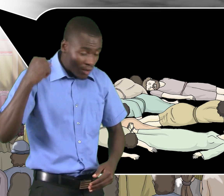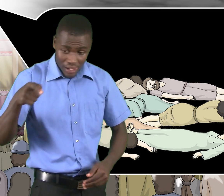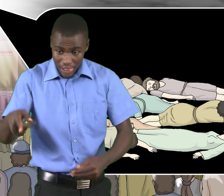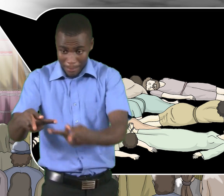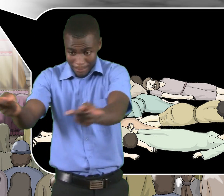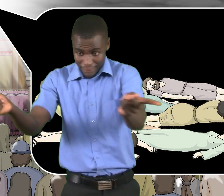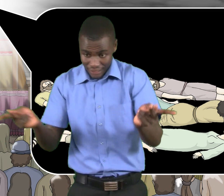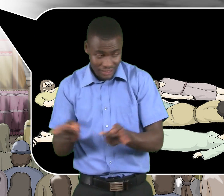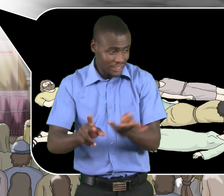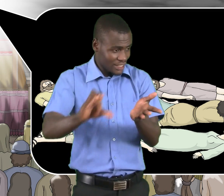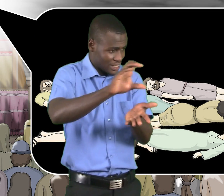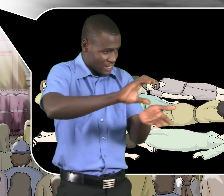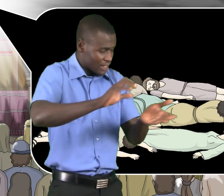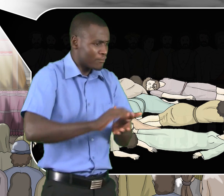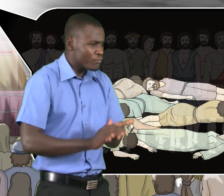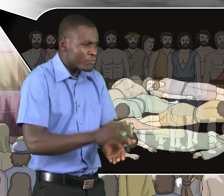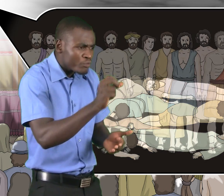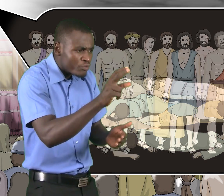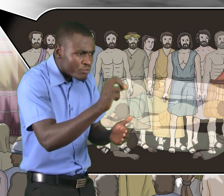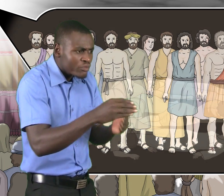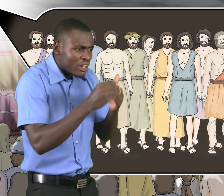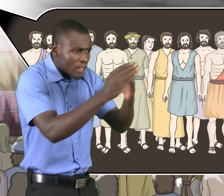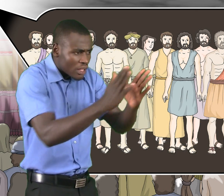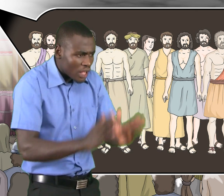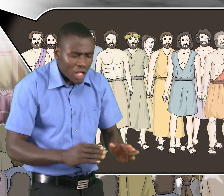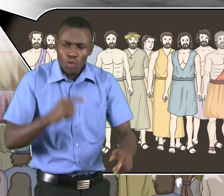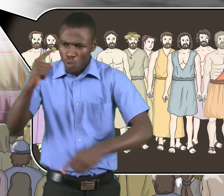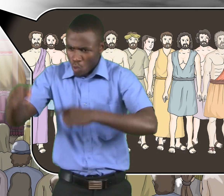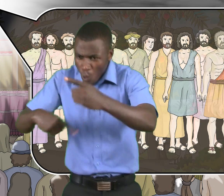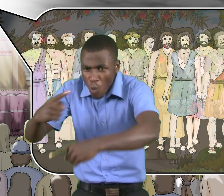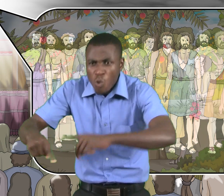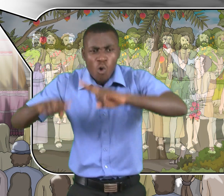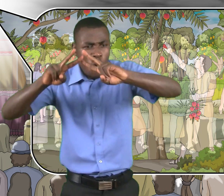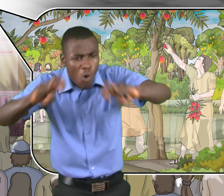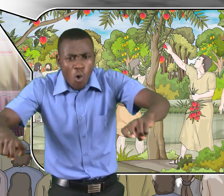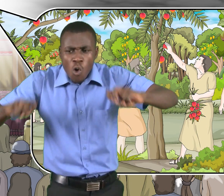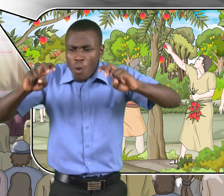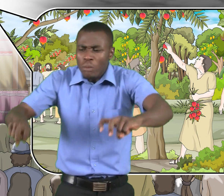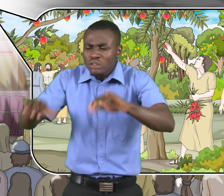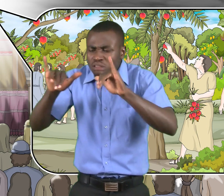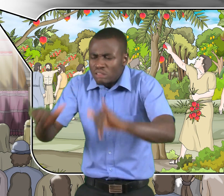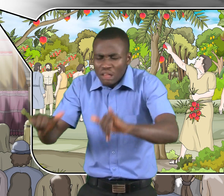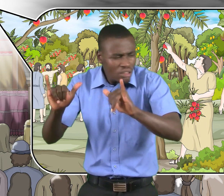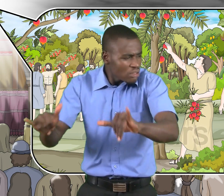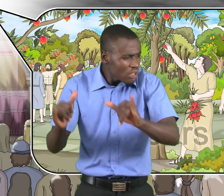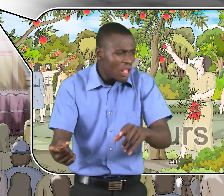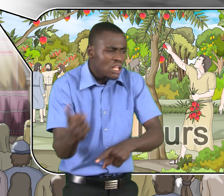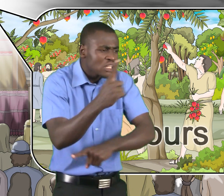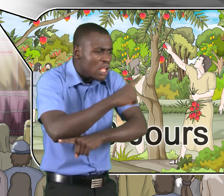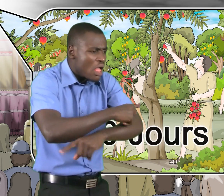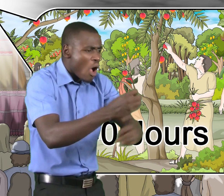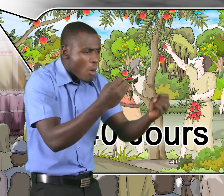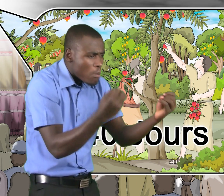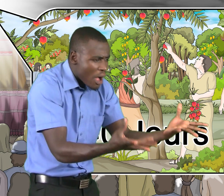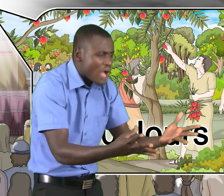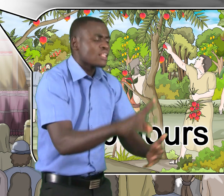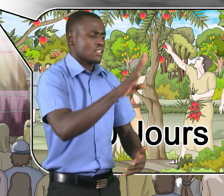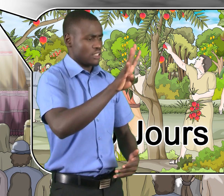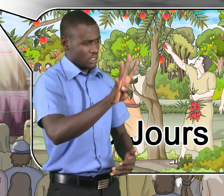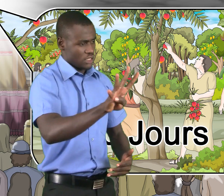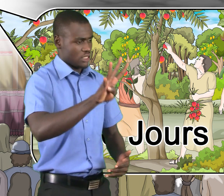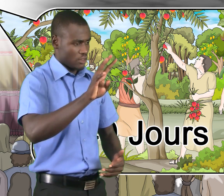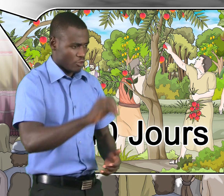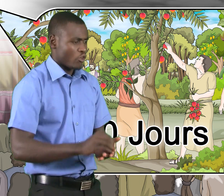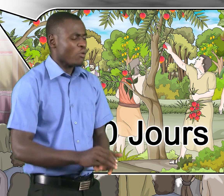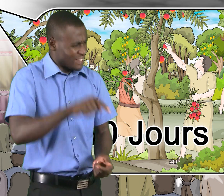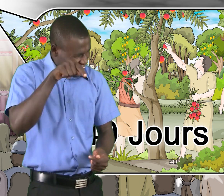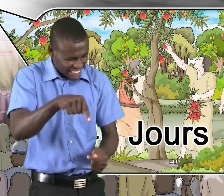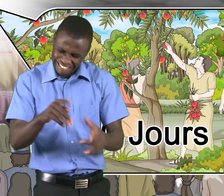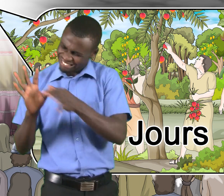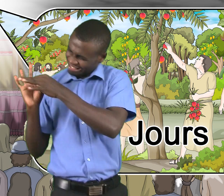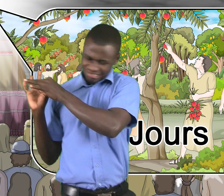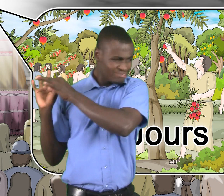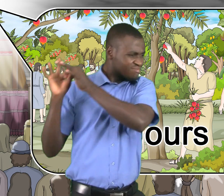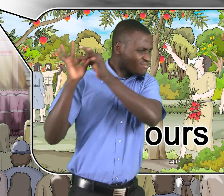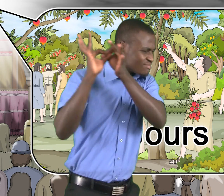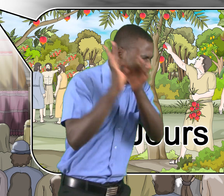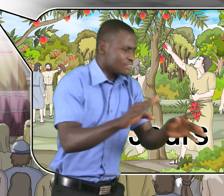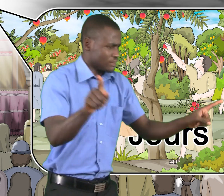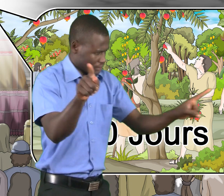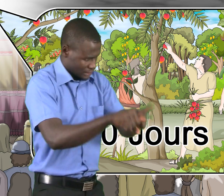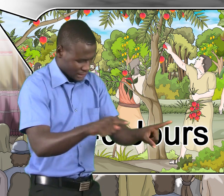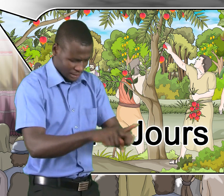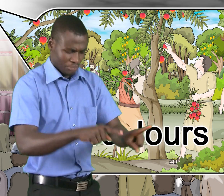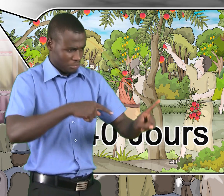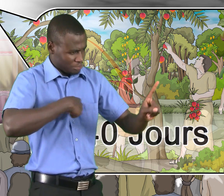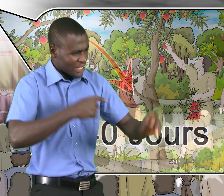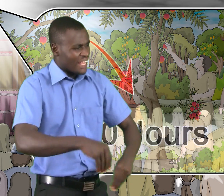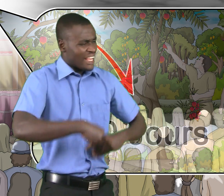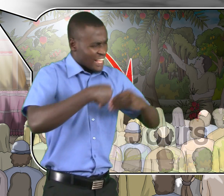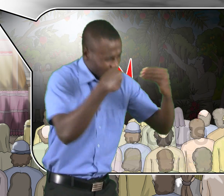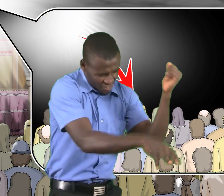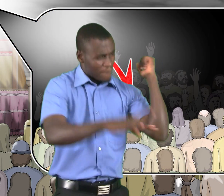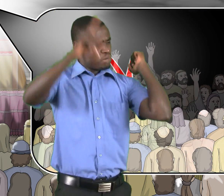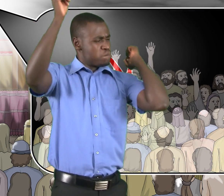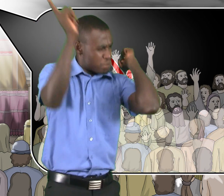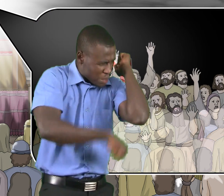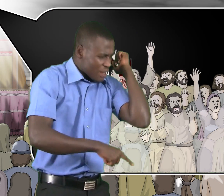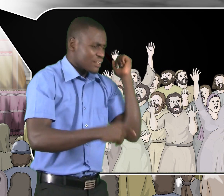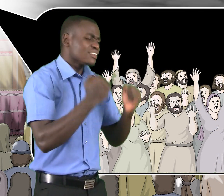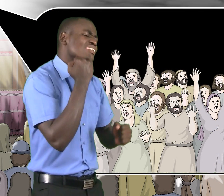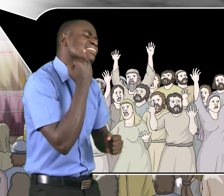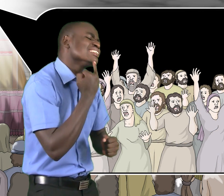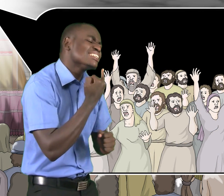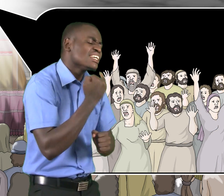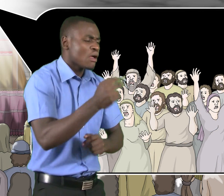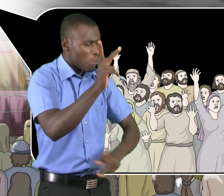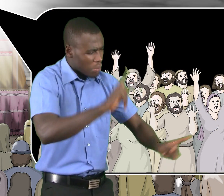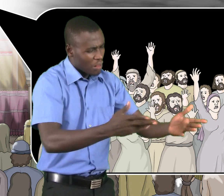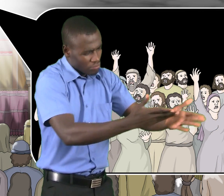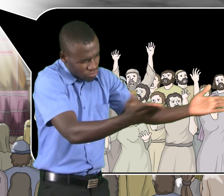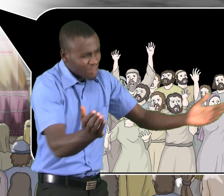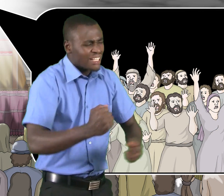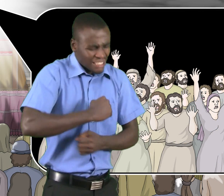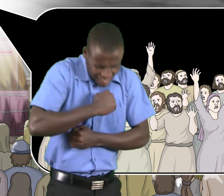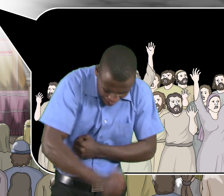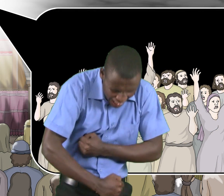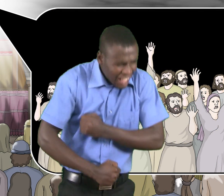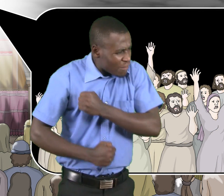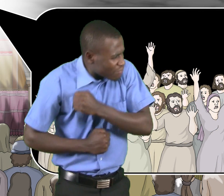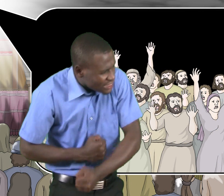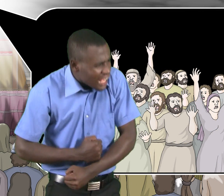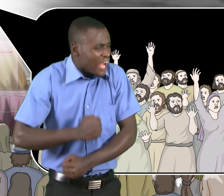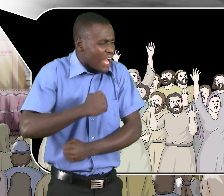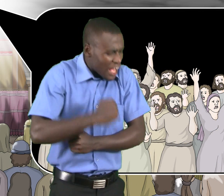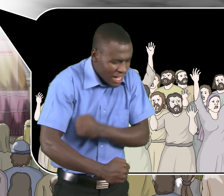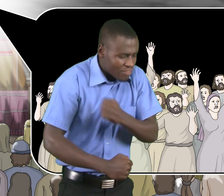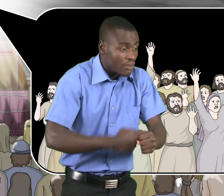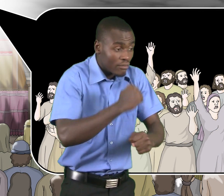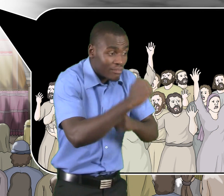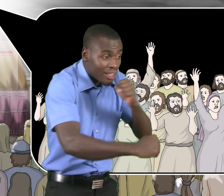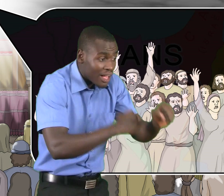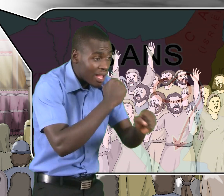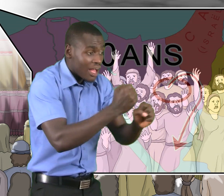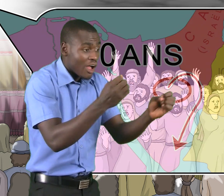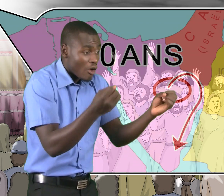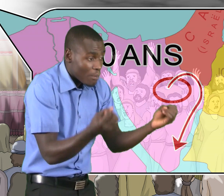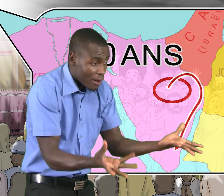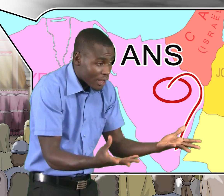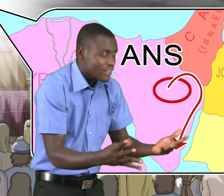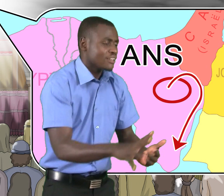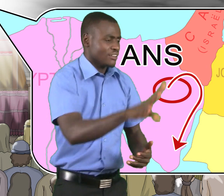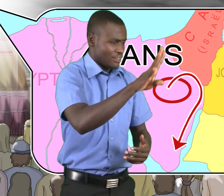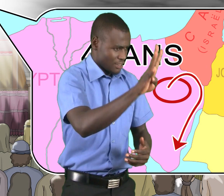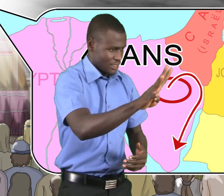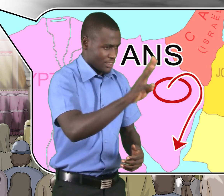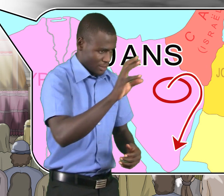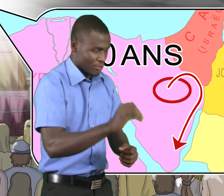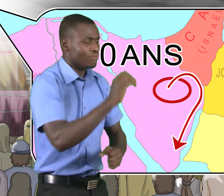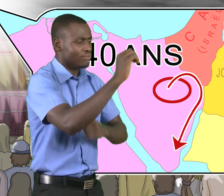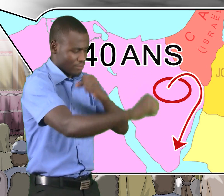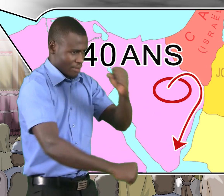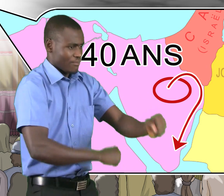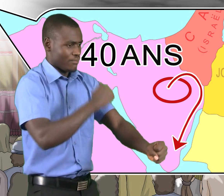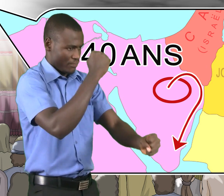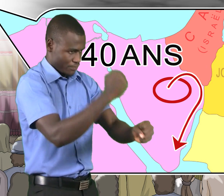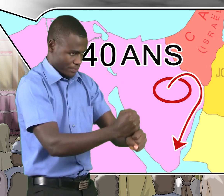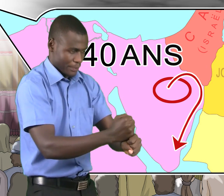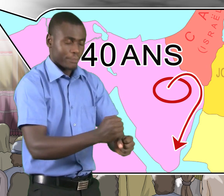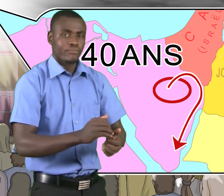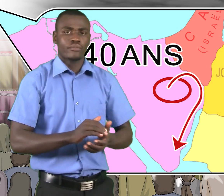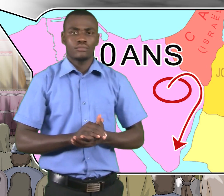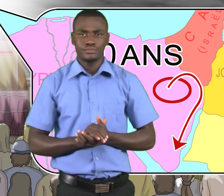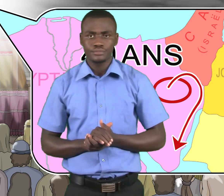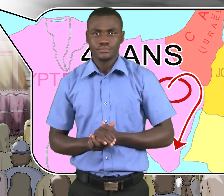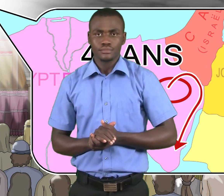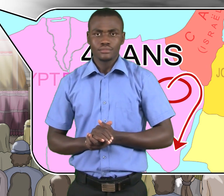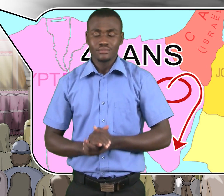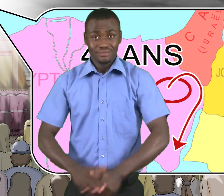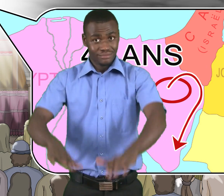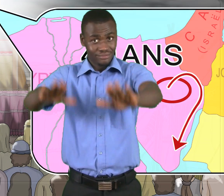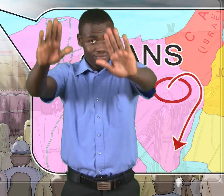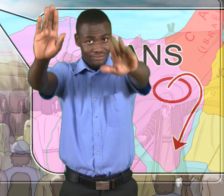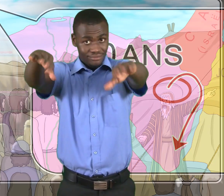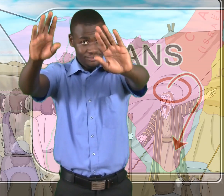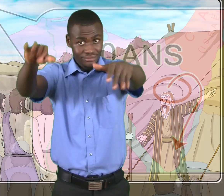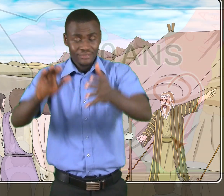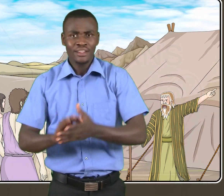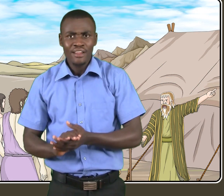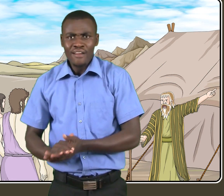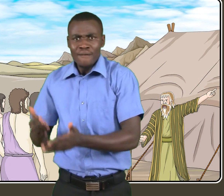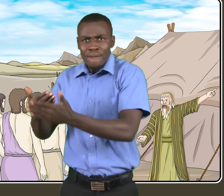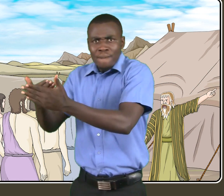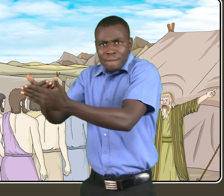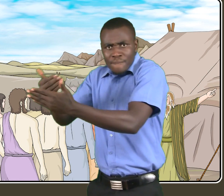In keeping with the forty days you spied out the land, you shall bear your guilt forty years—a year for each day—and you will experience My alienation. I, the LORD, have spoken, and I will surely do these things to this entire wicked congregation, which has conspired against Me.